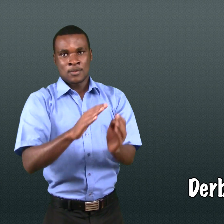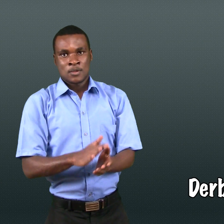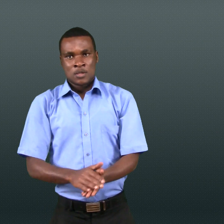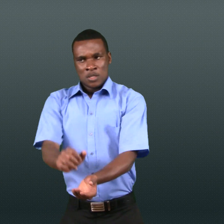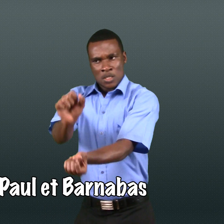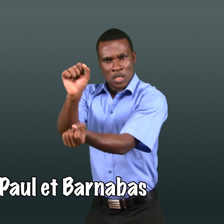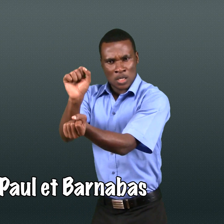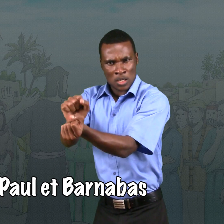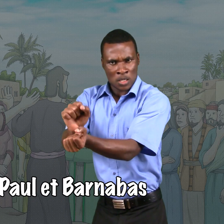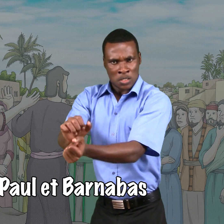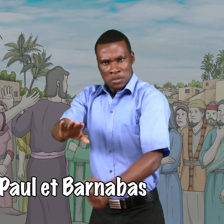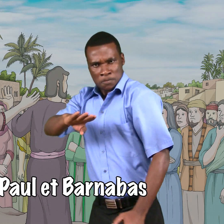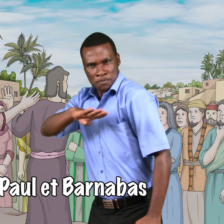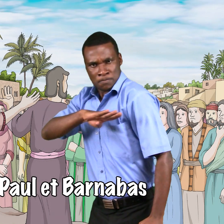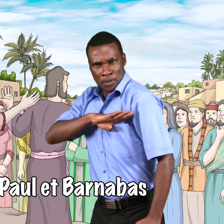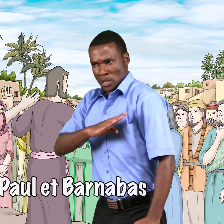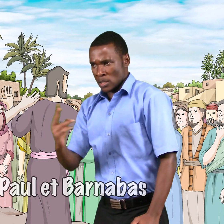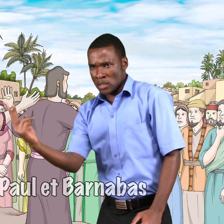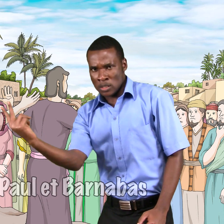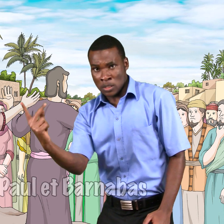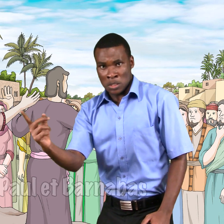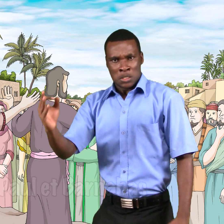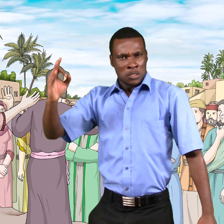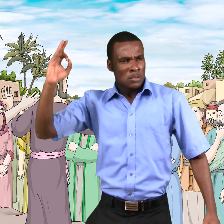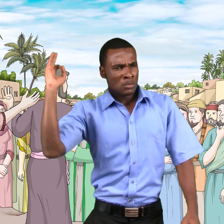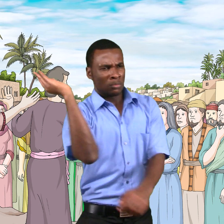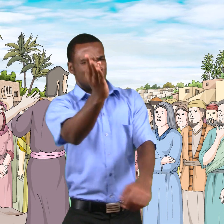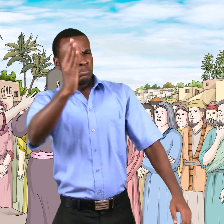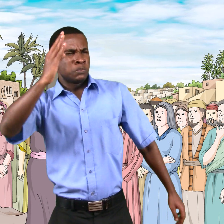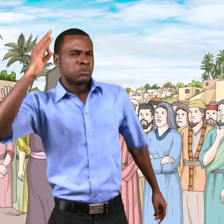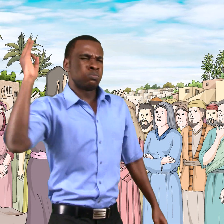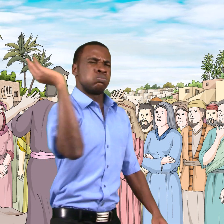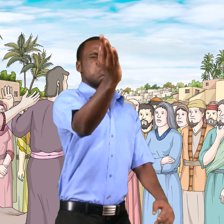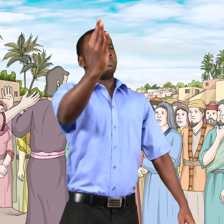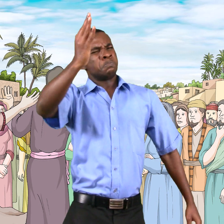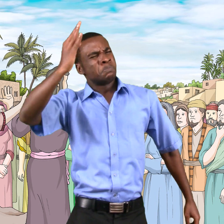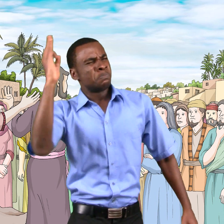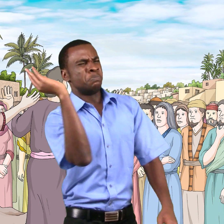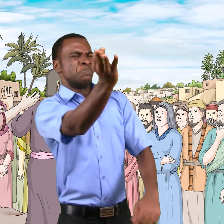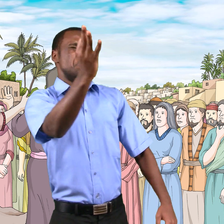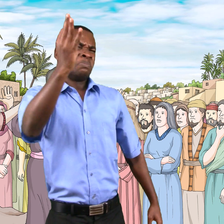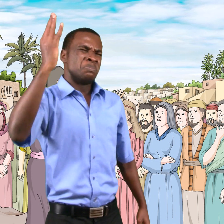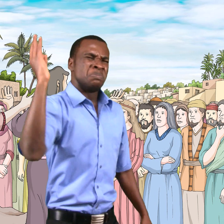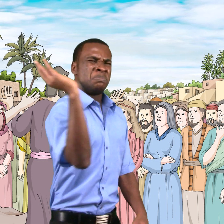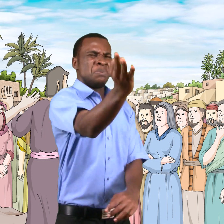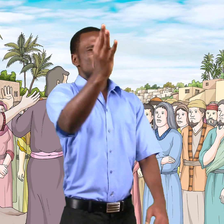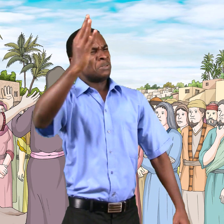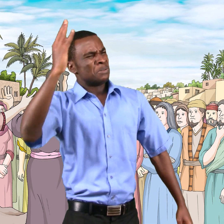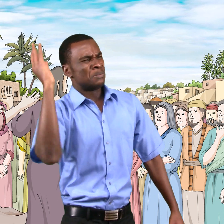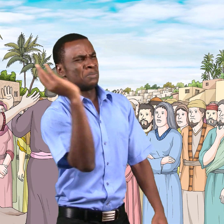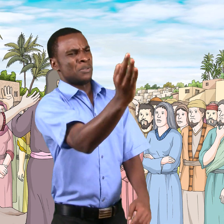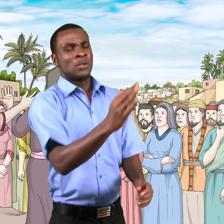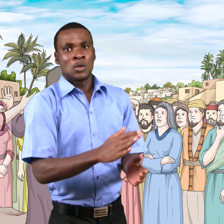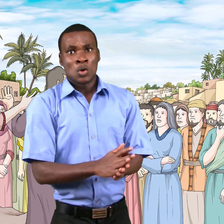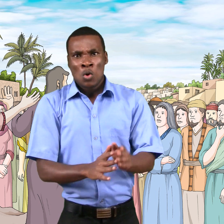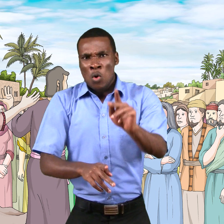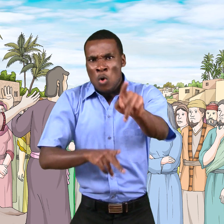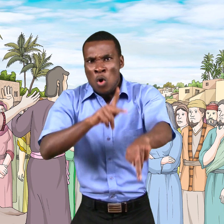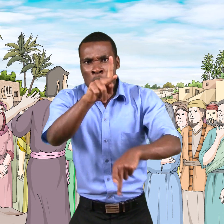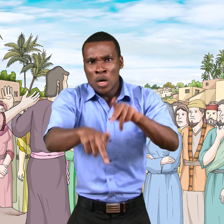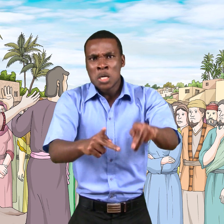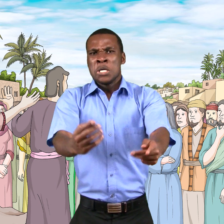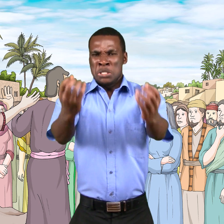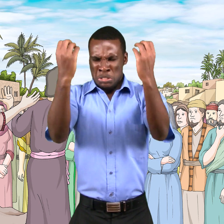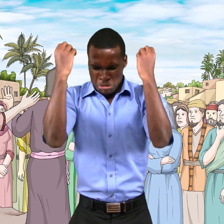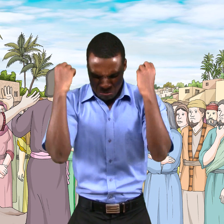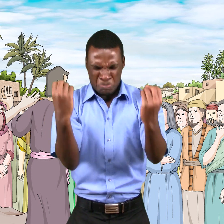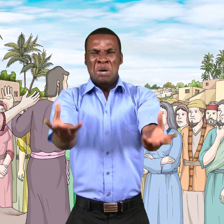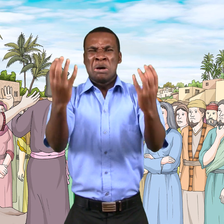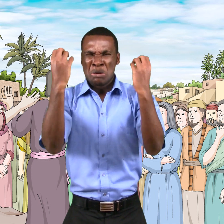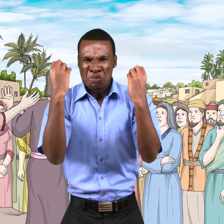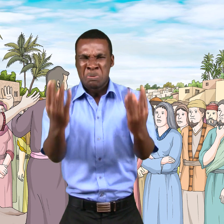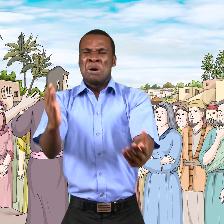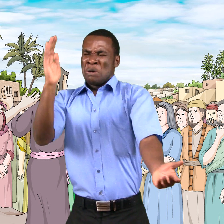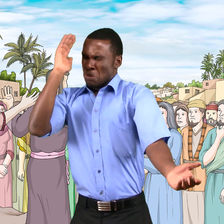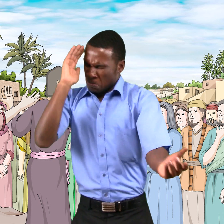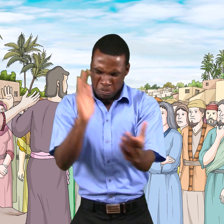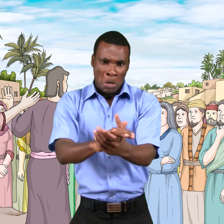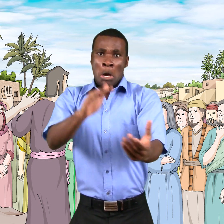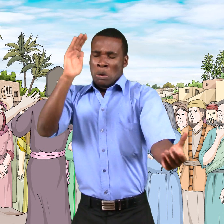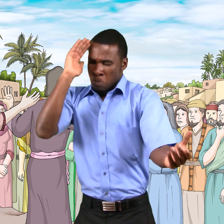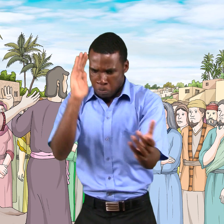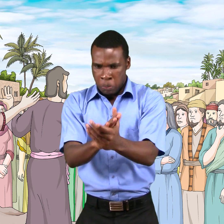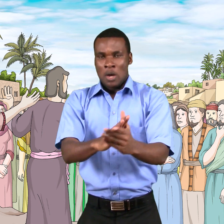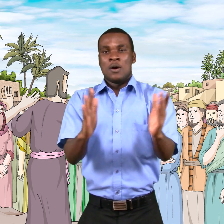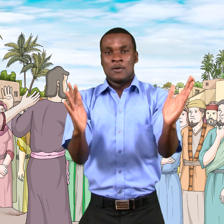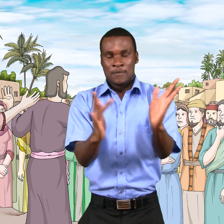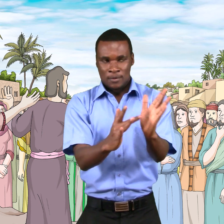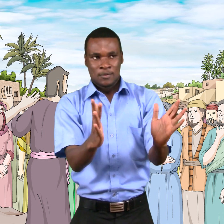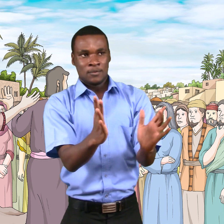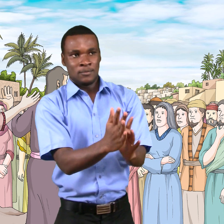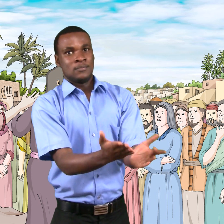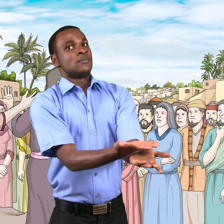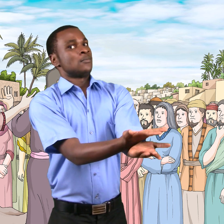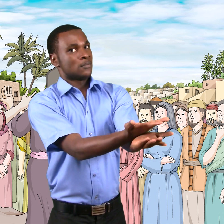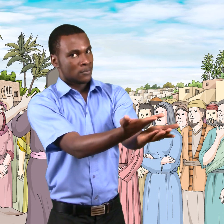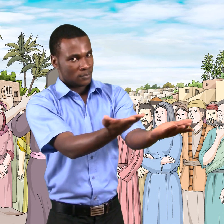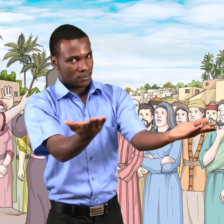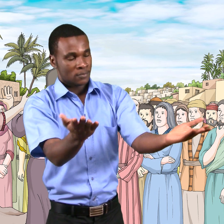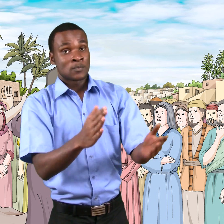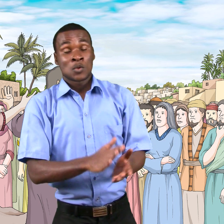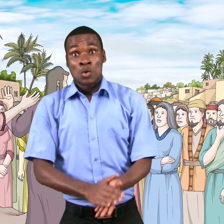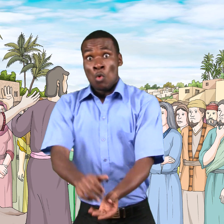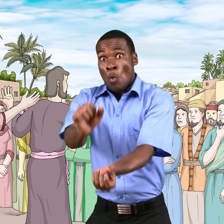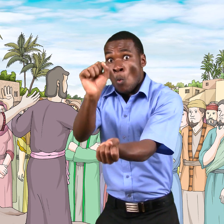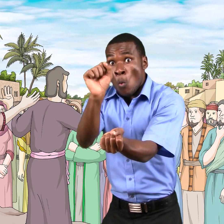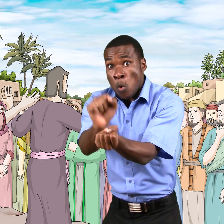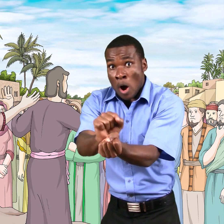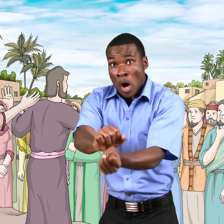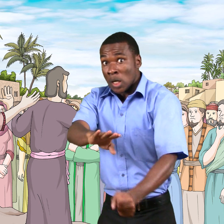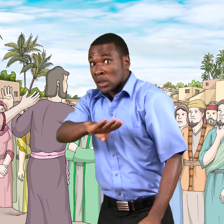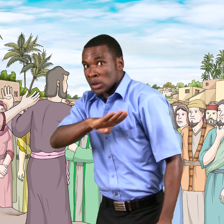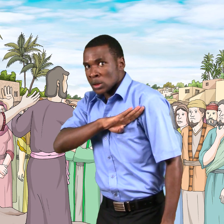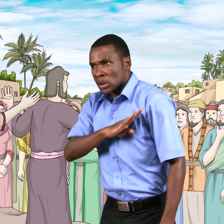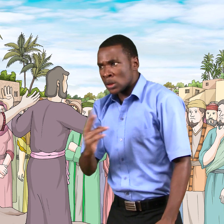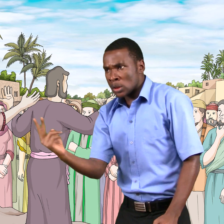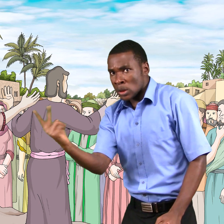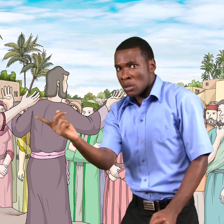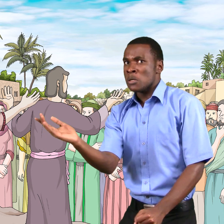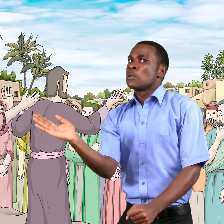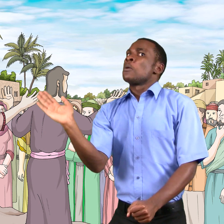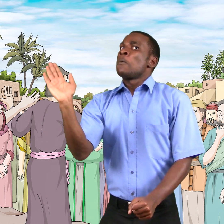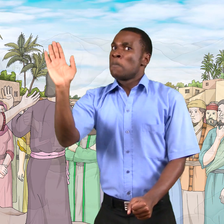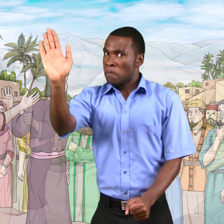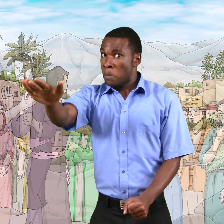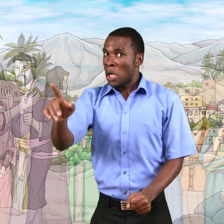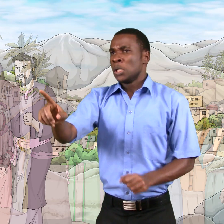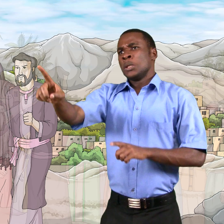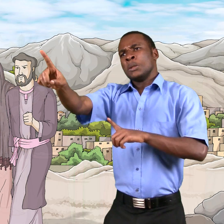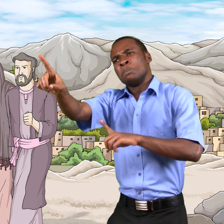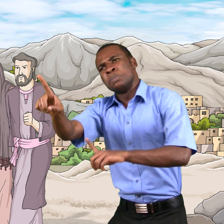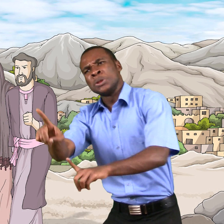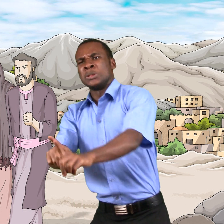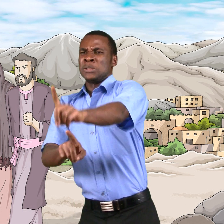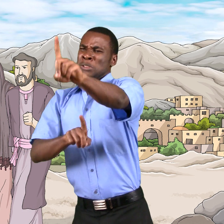They preached the gospel to that city and made many disciples.